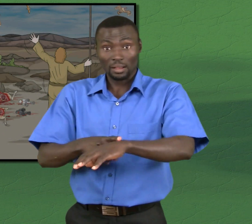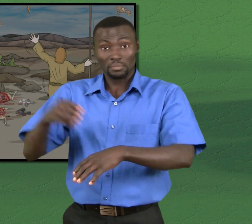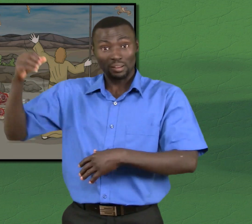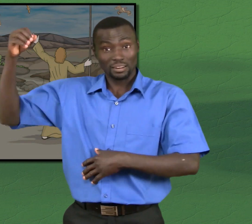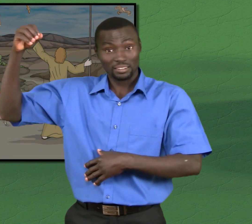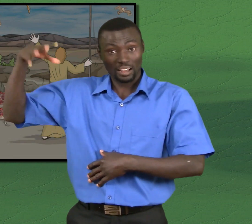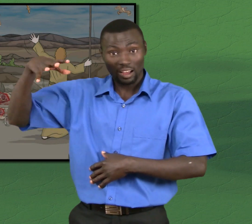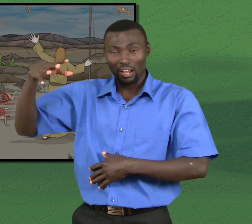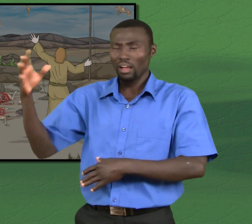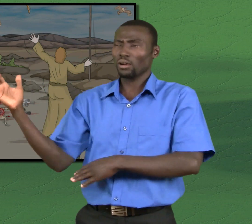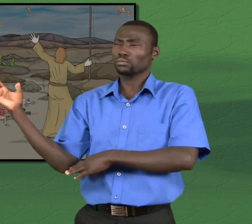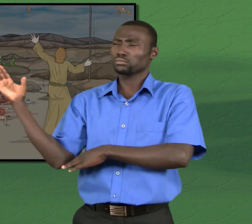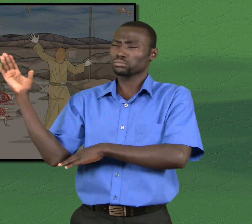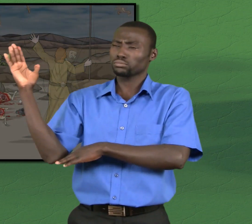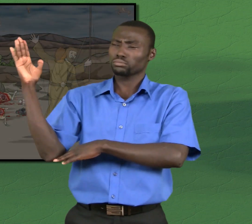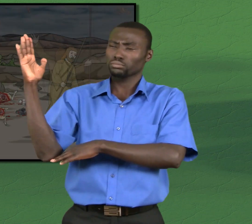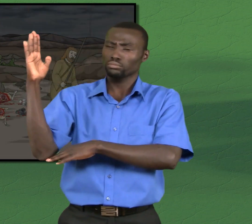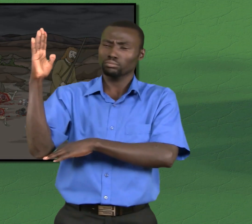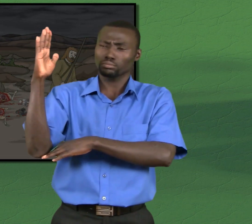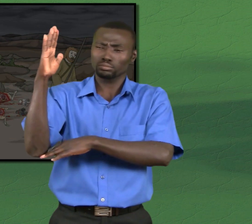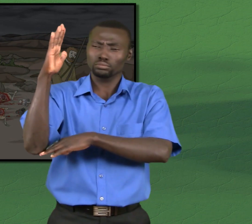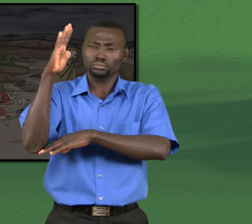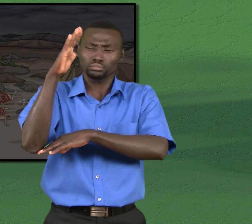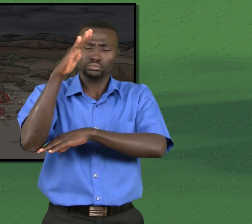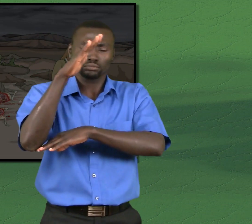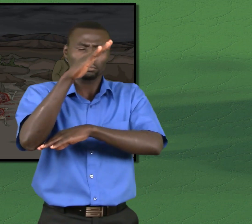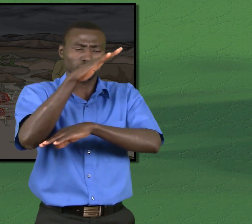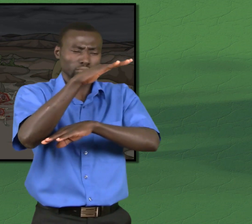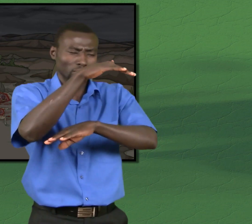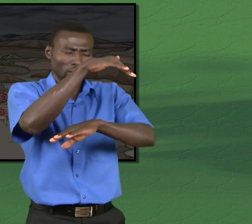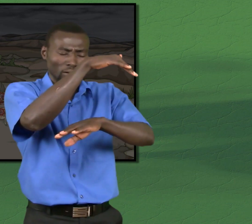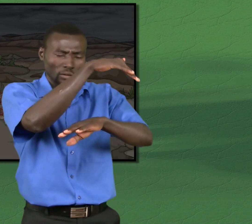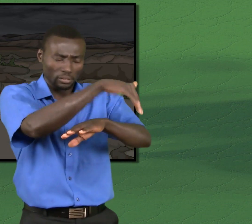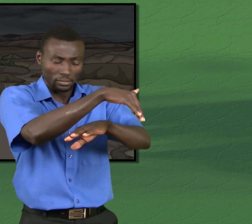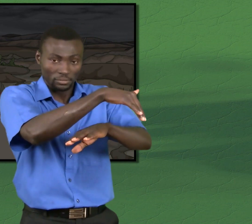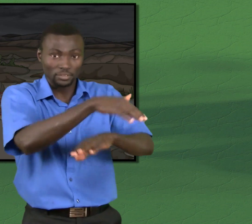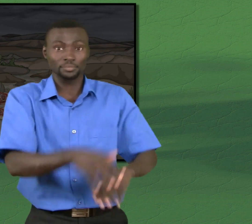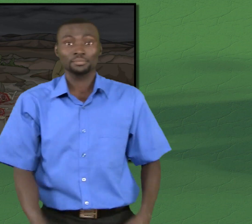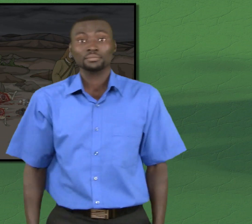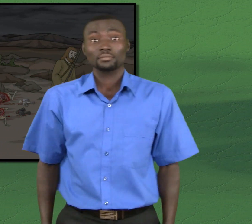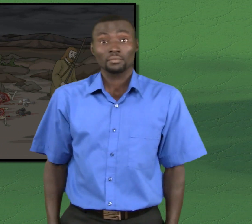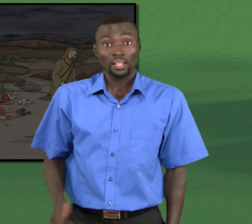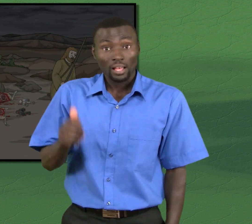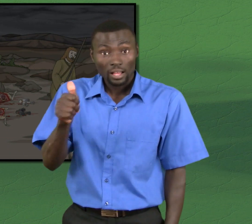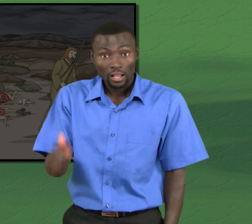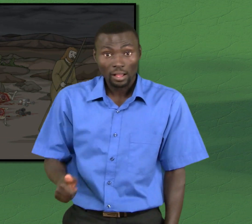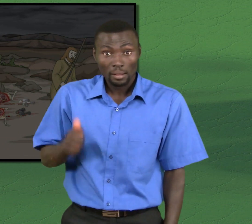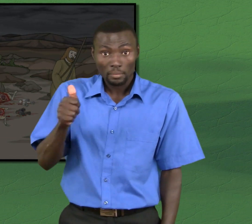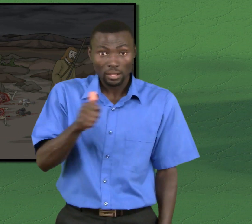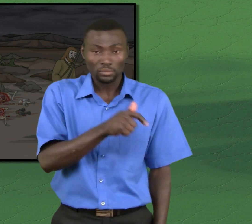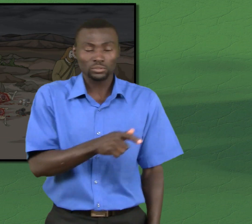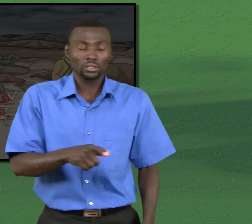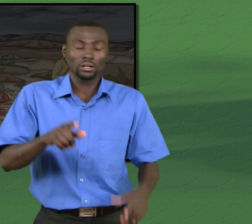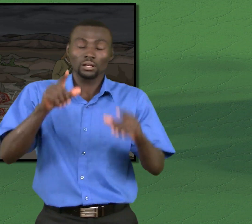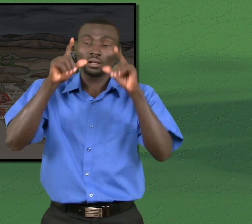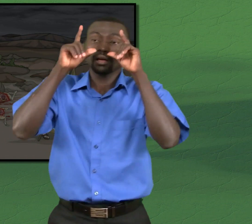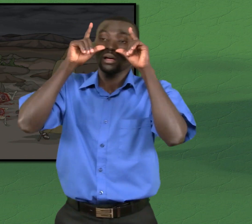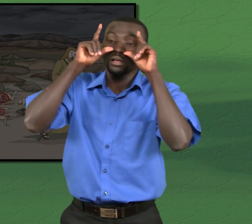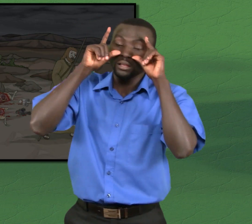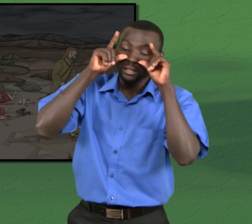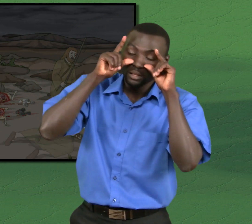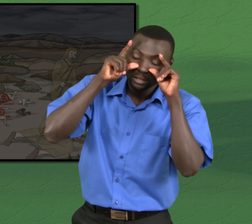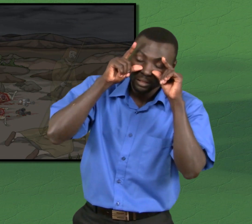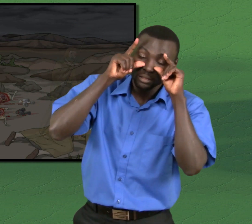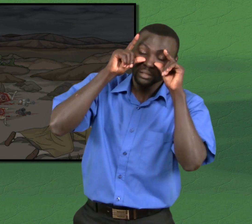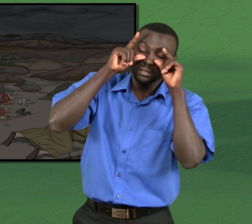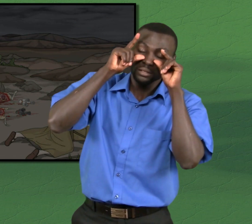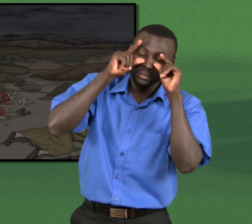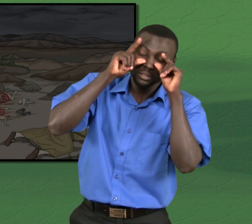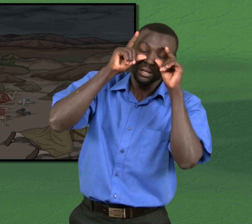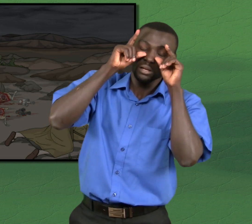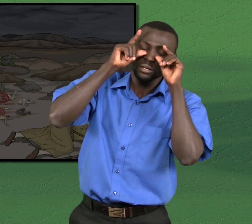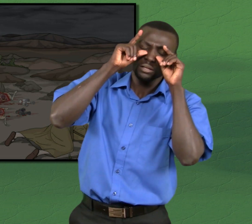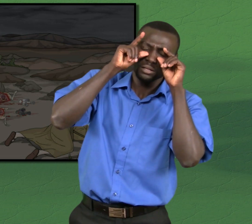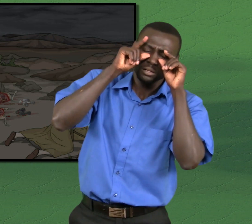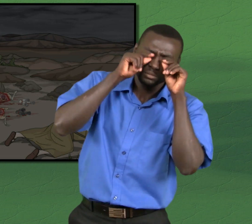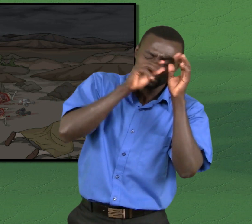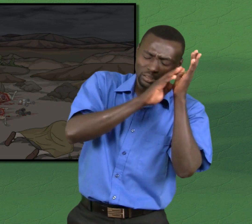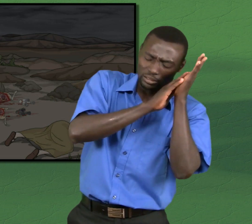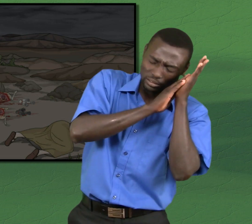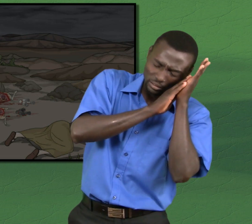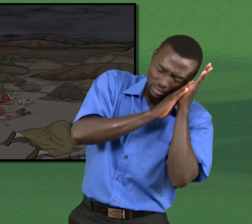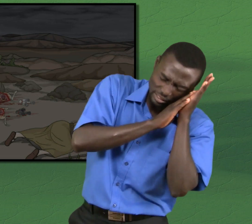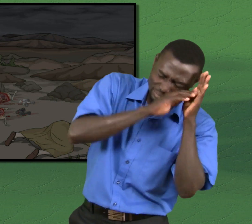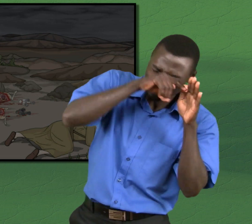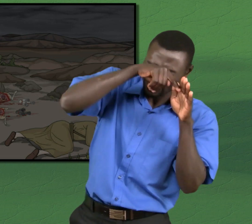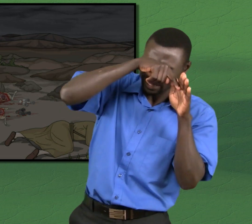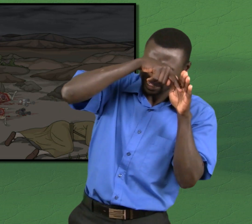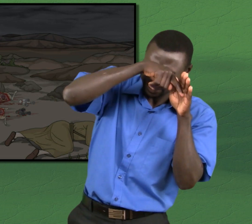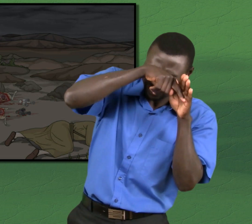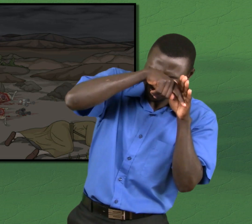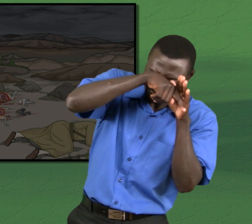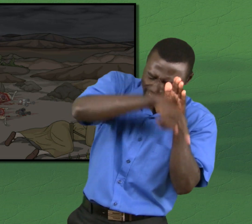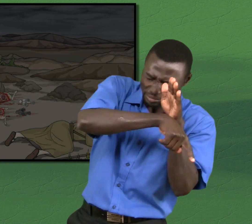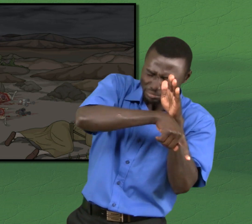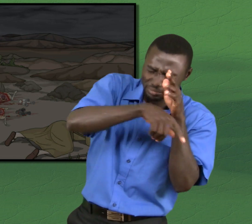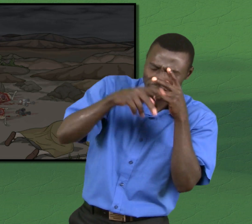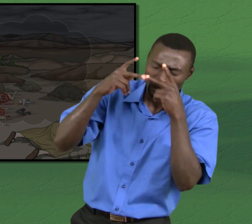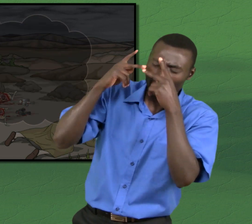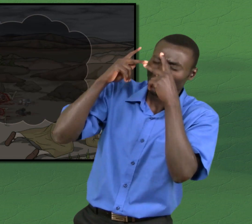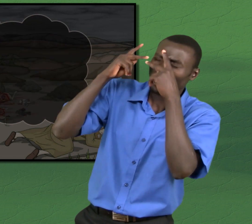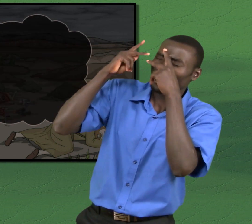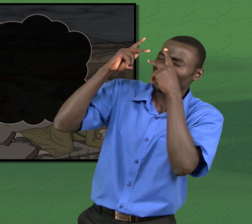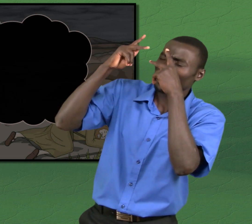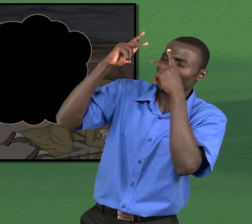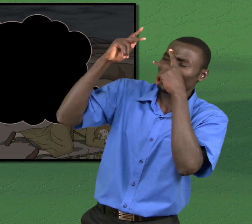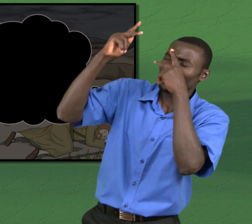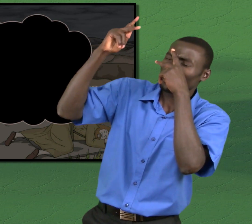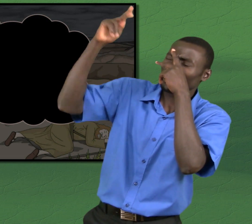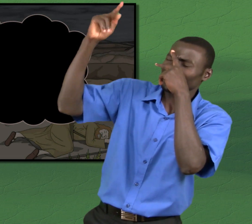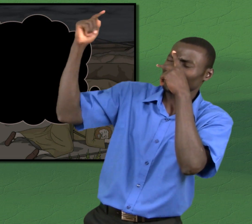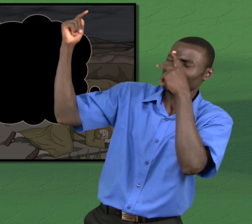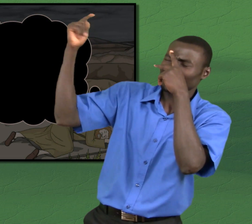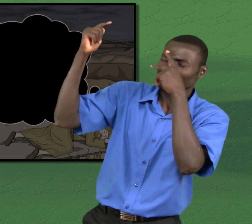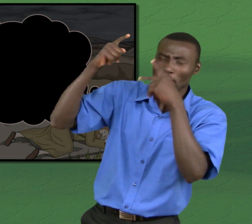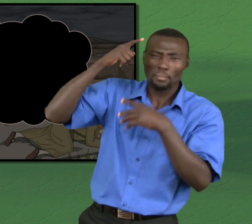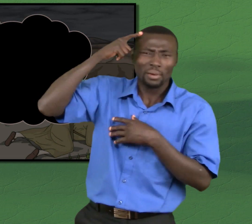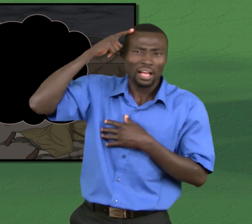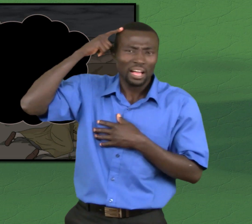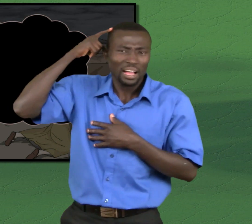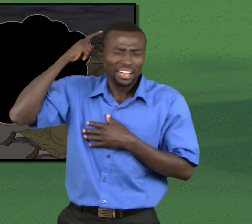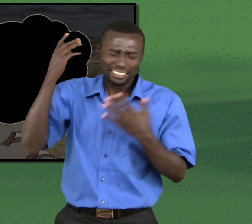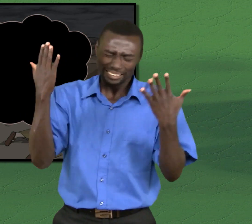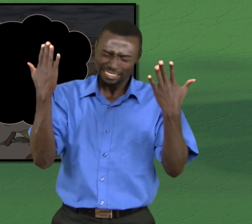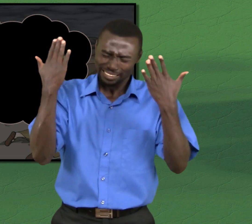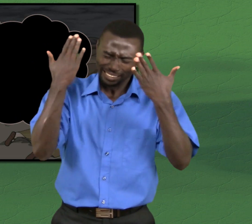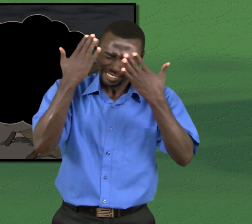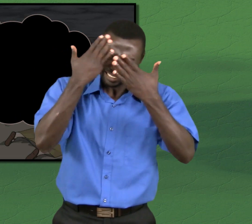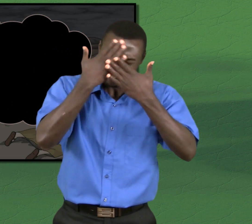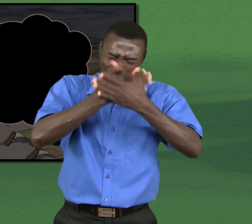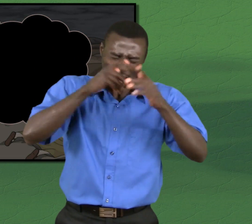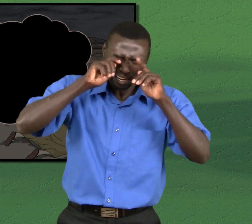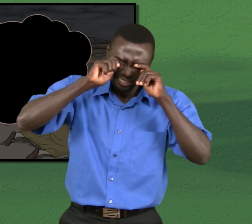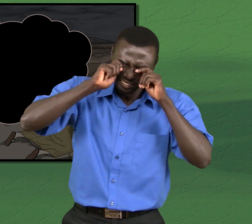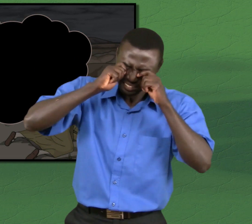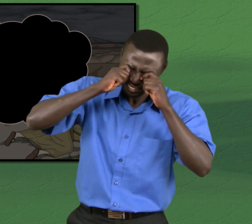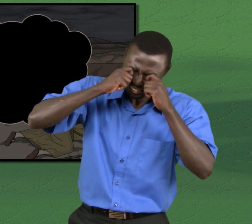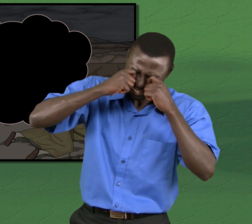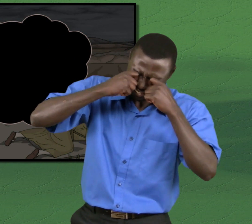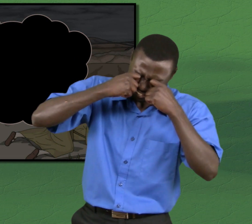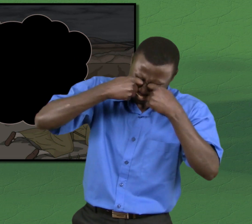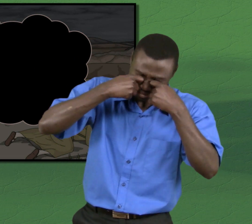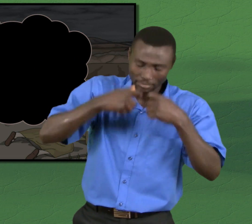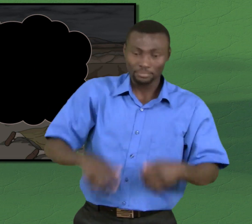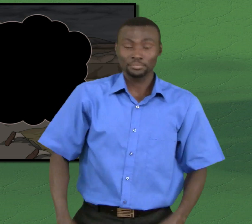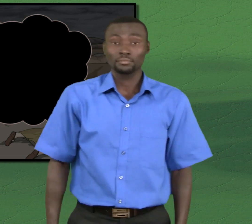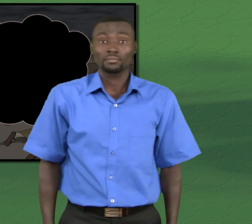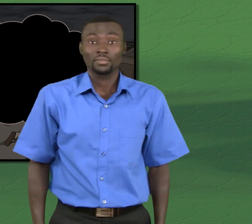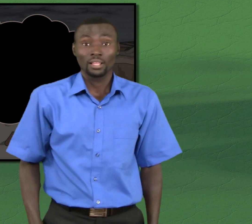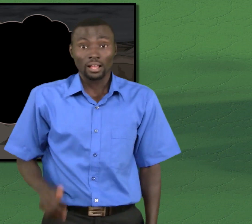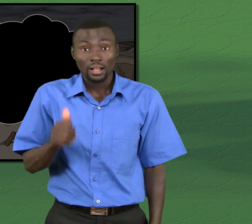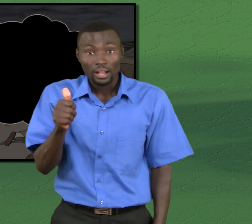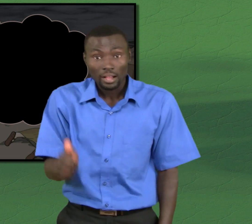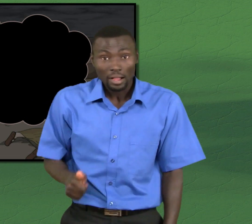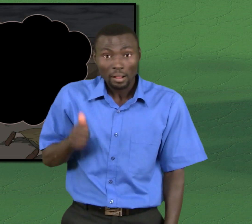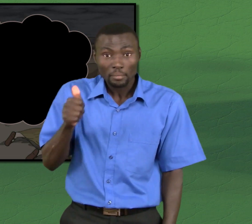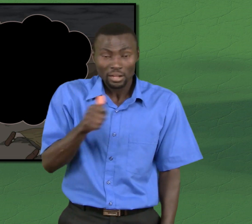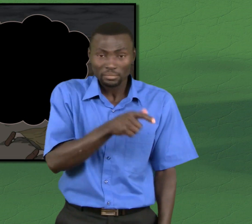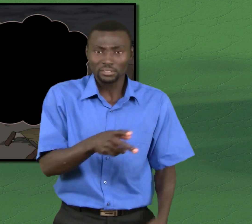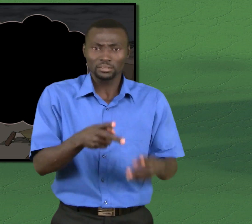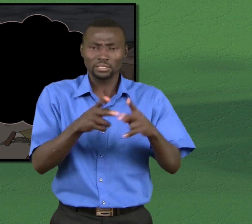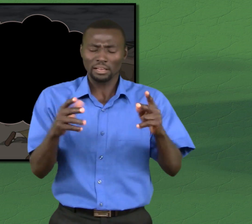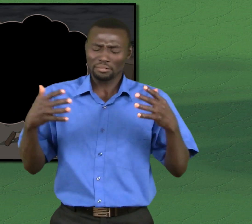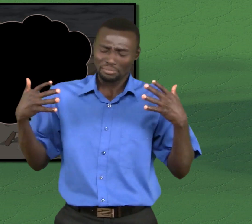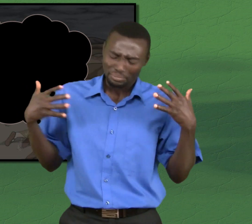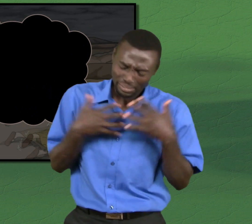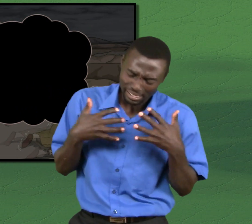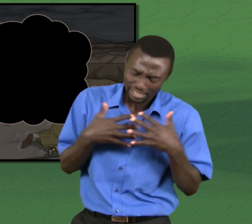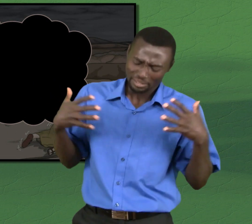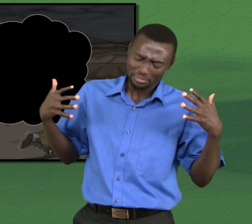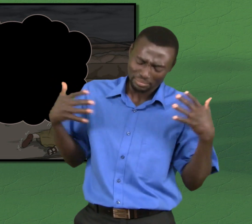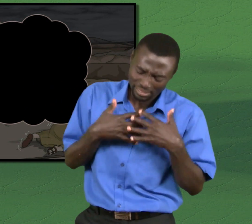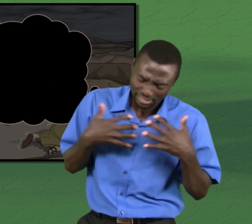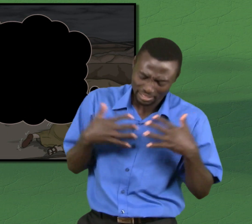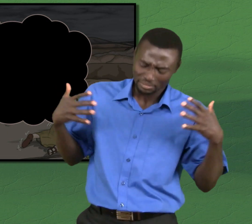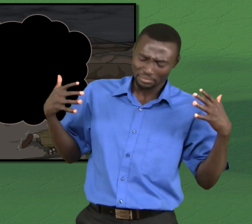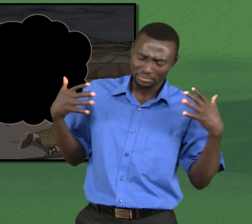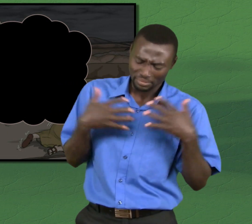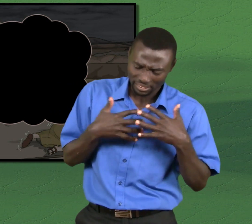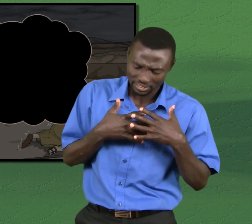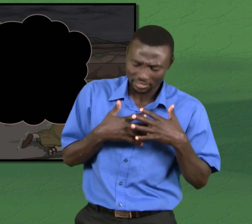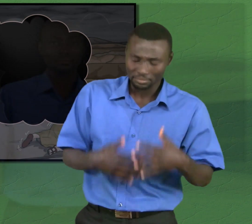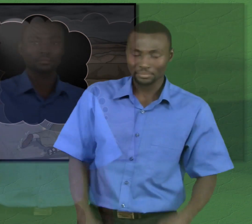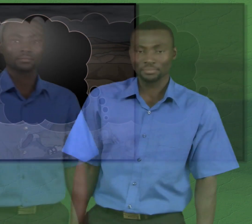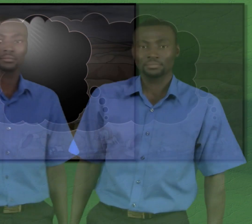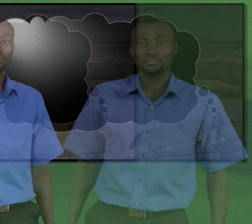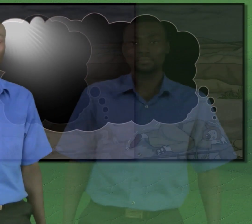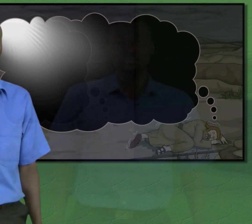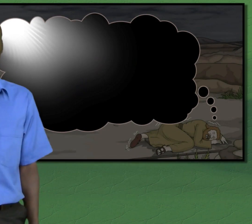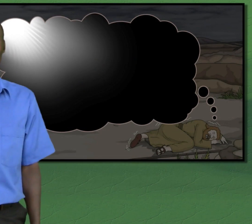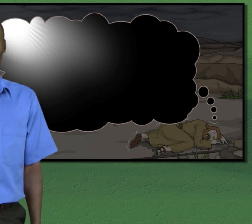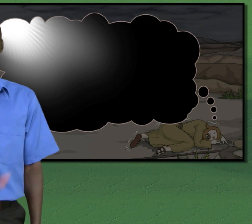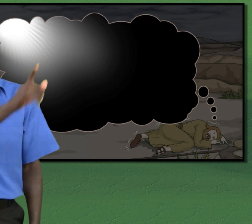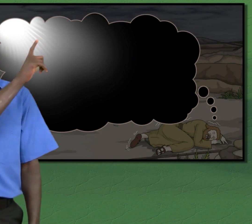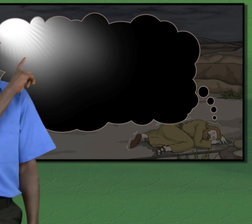As the sun was setting, Abram fell into a deep sleep, and suddenly great terror and darkness overwhelmed him.